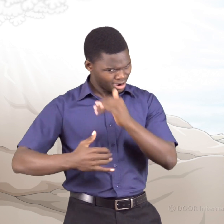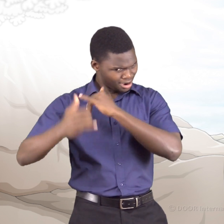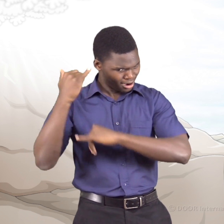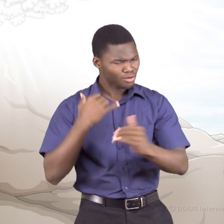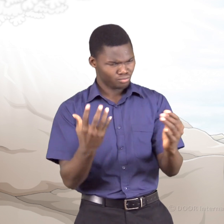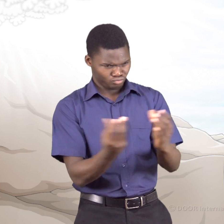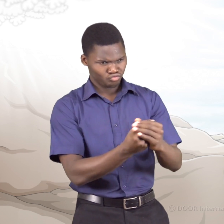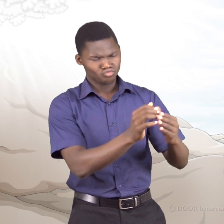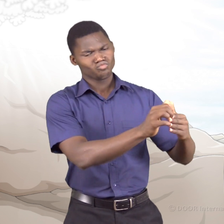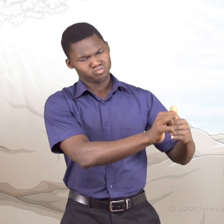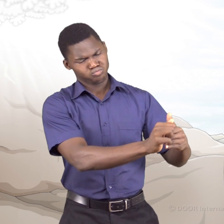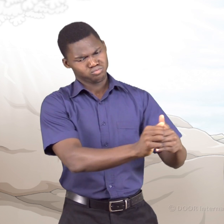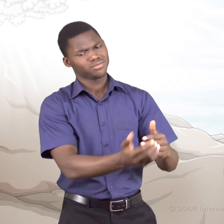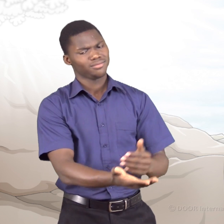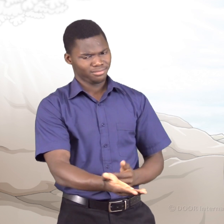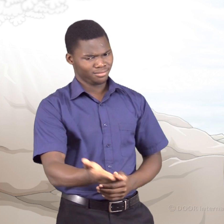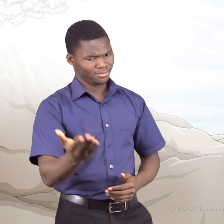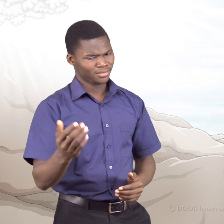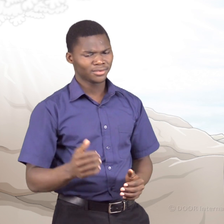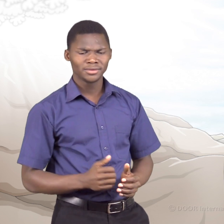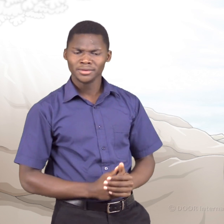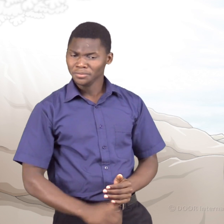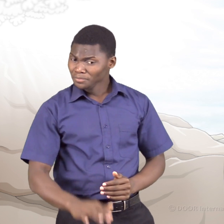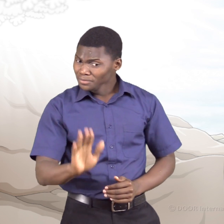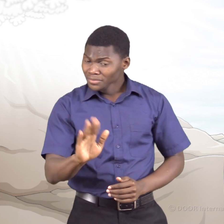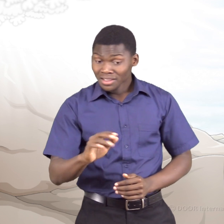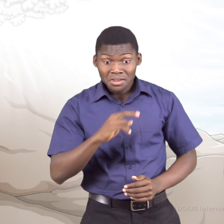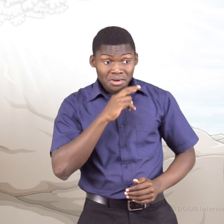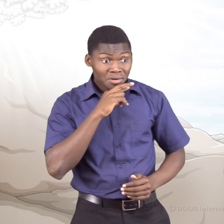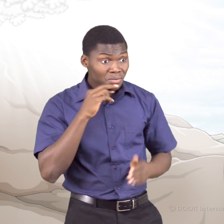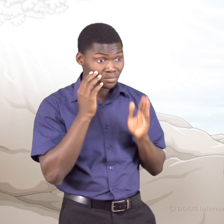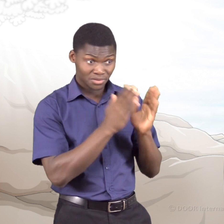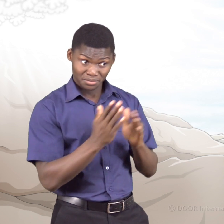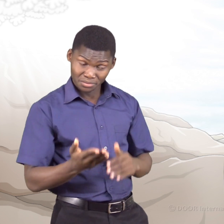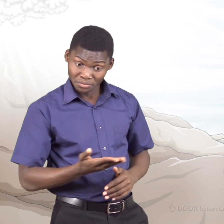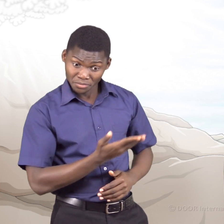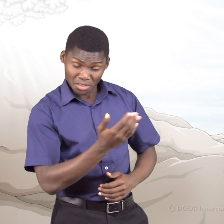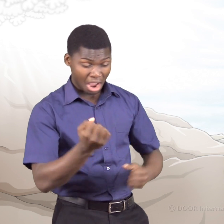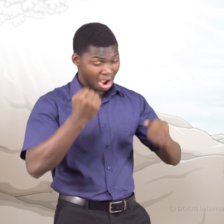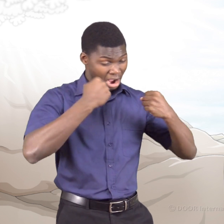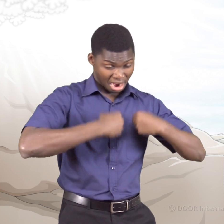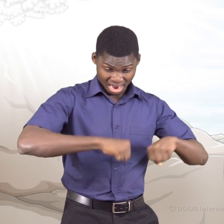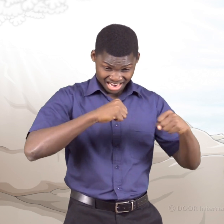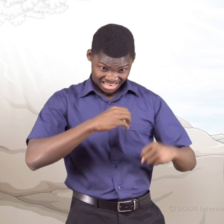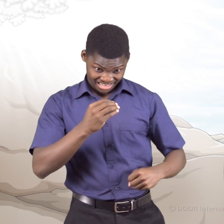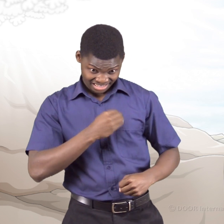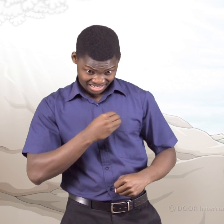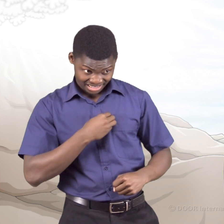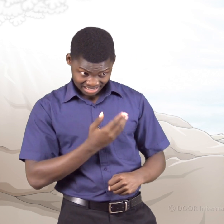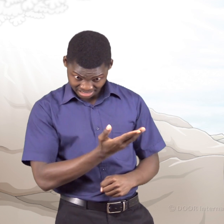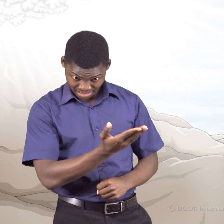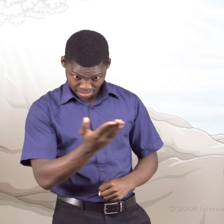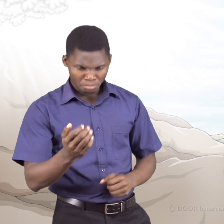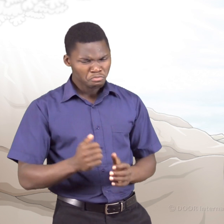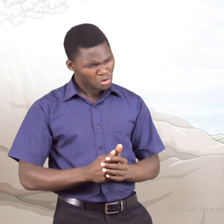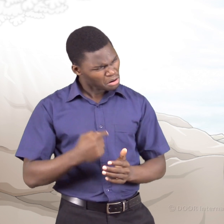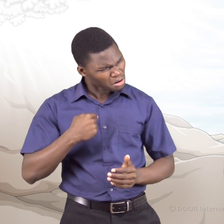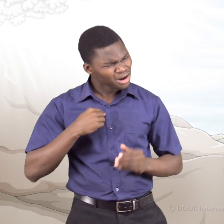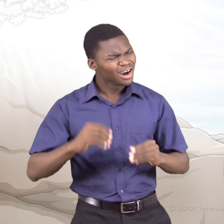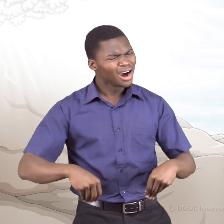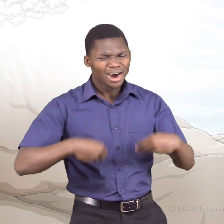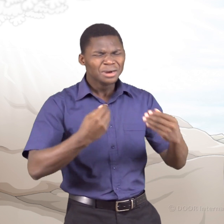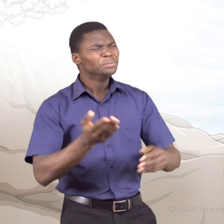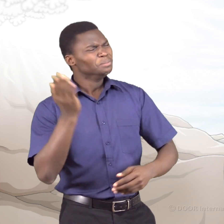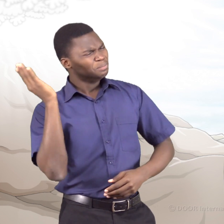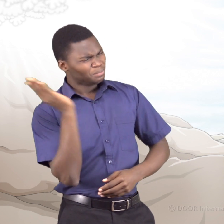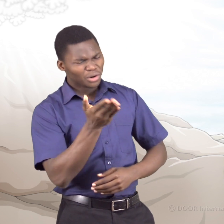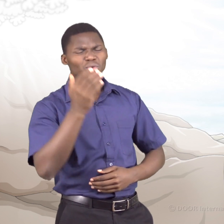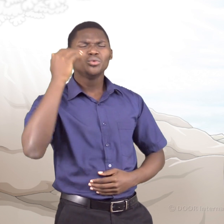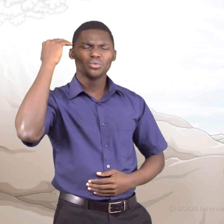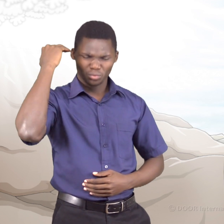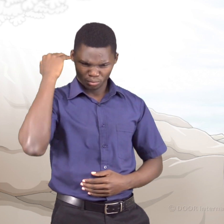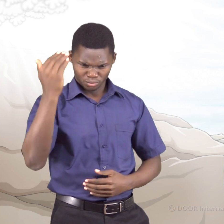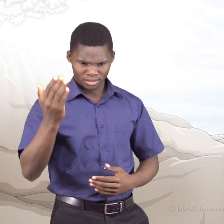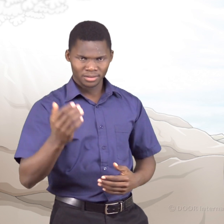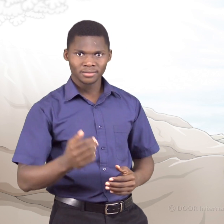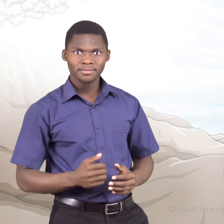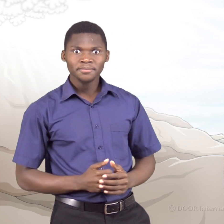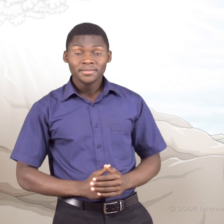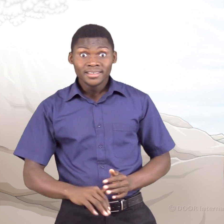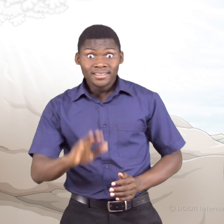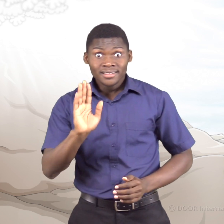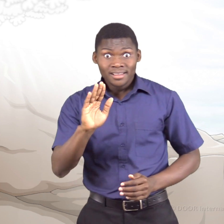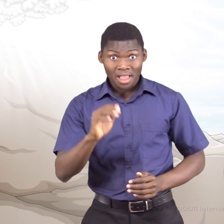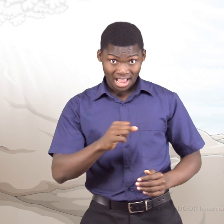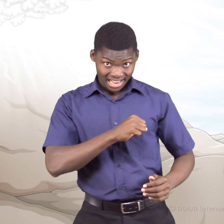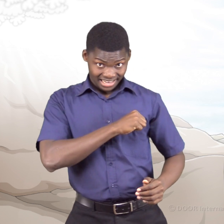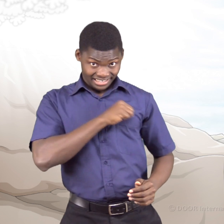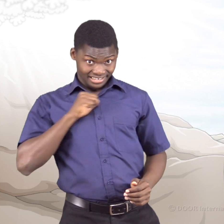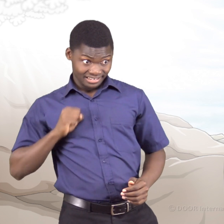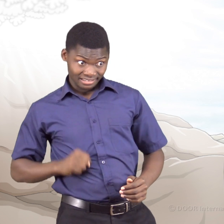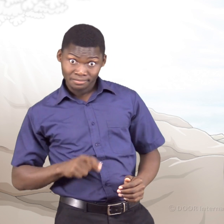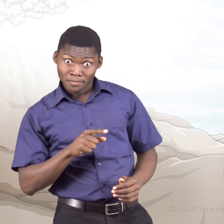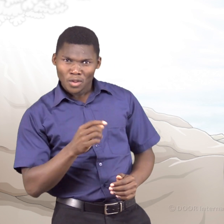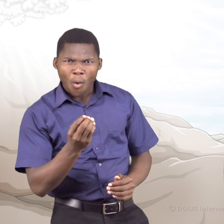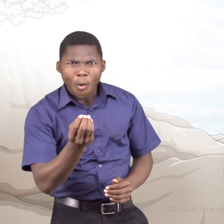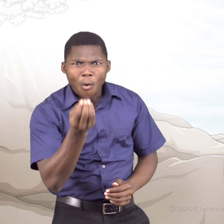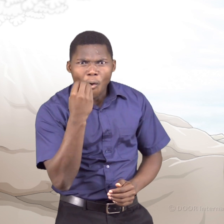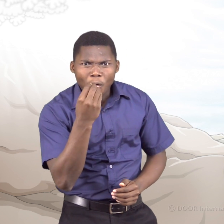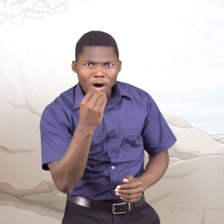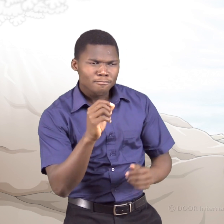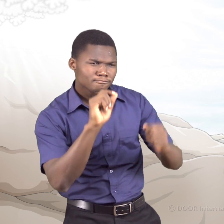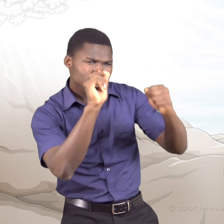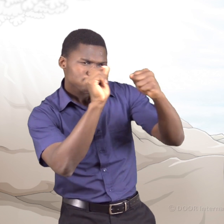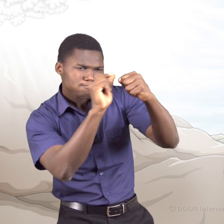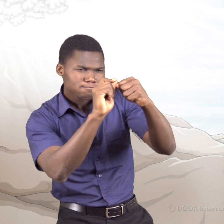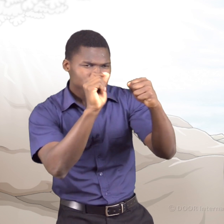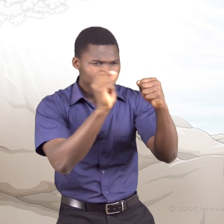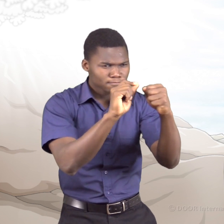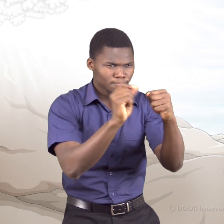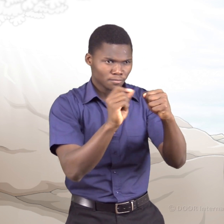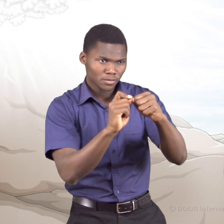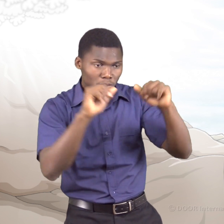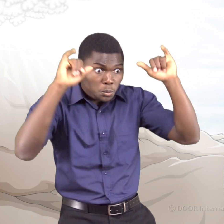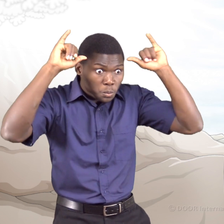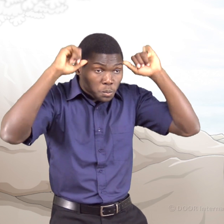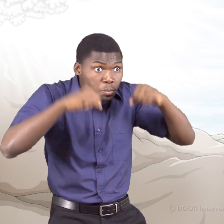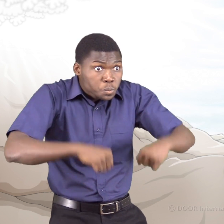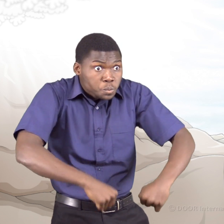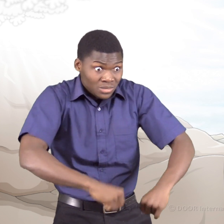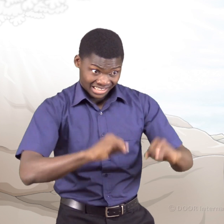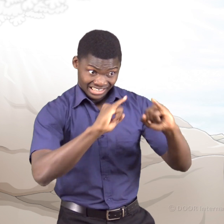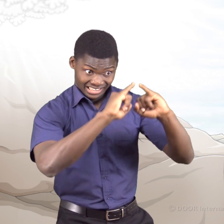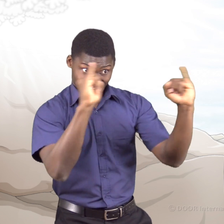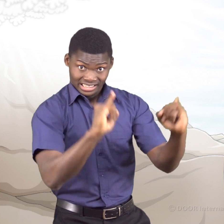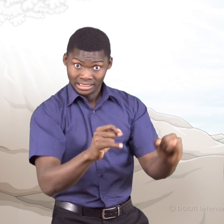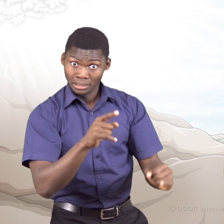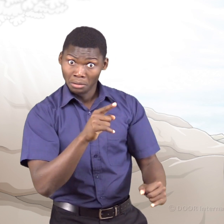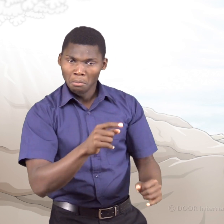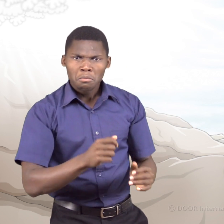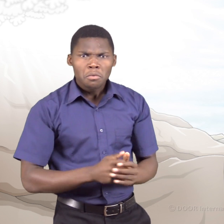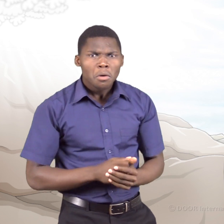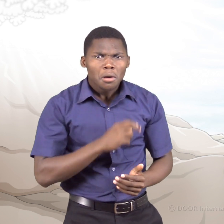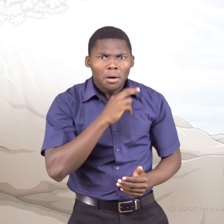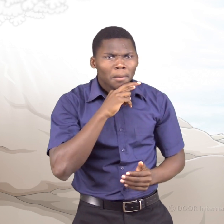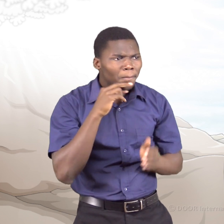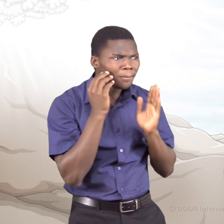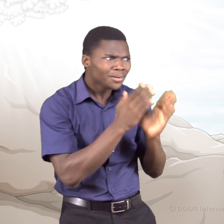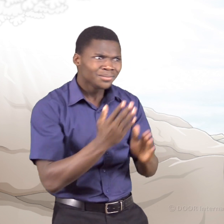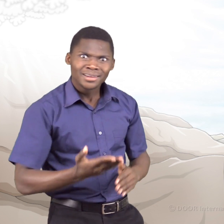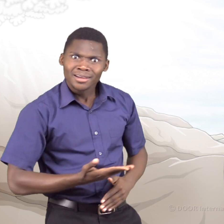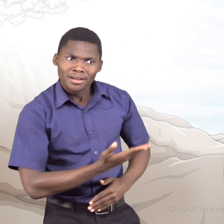But on the day I settle accounts, I will punish them for their sin.”